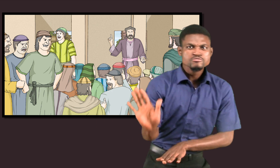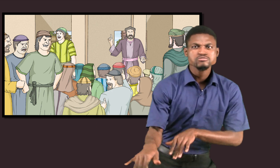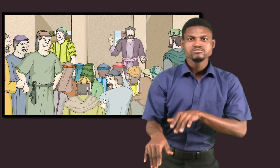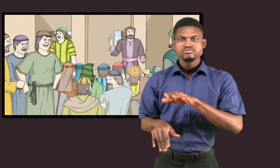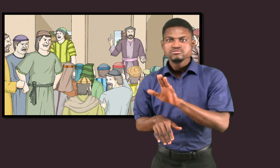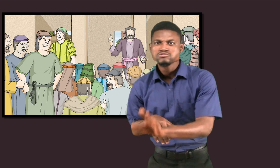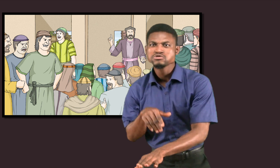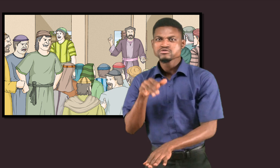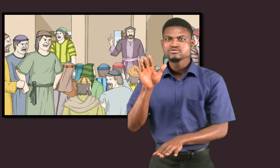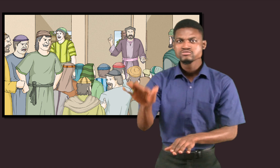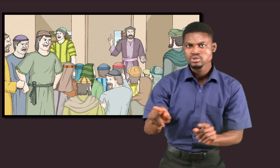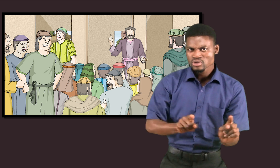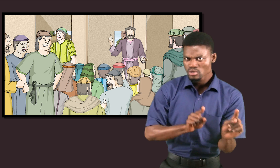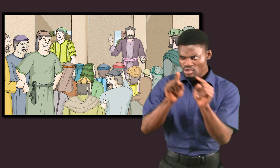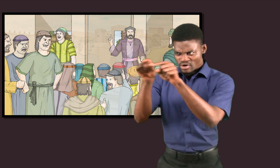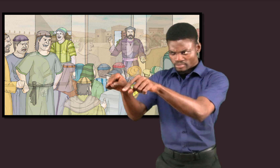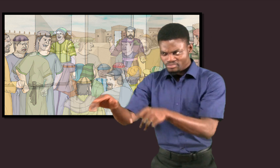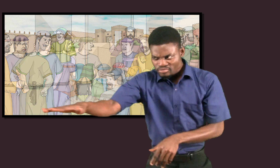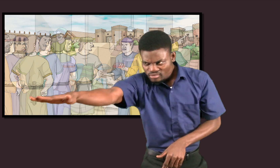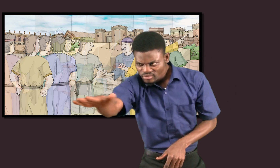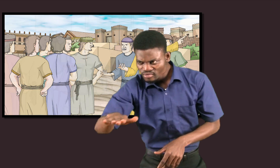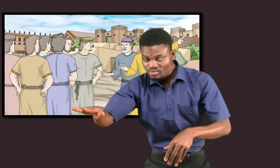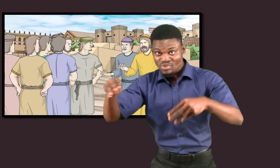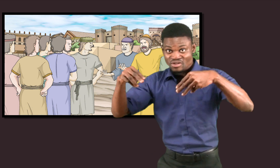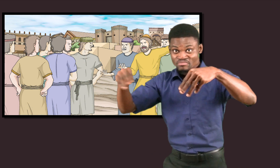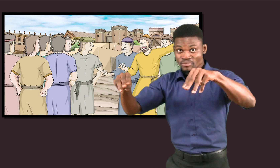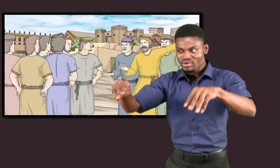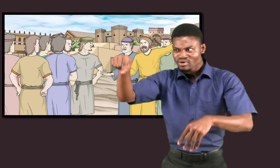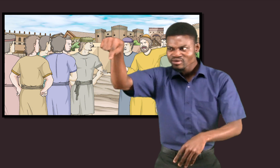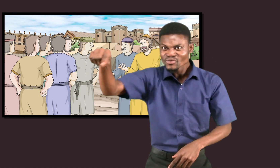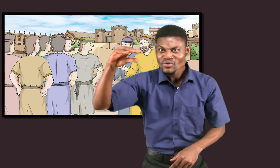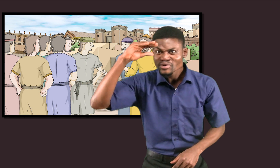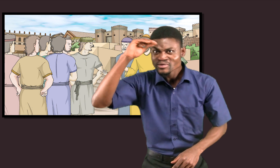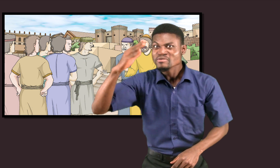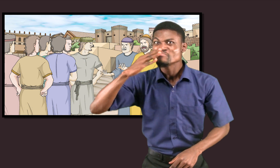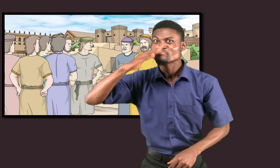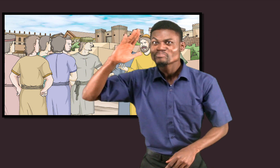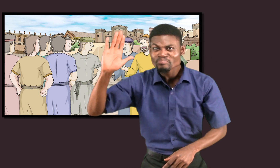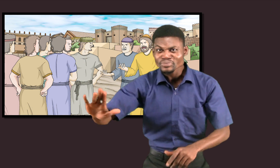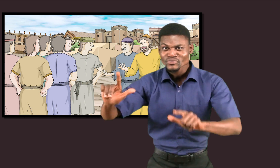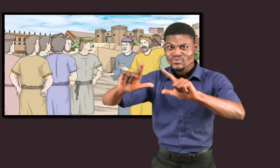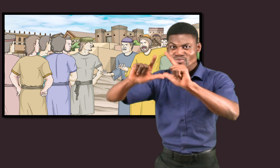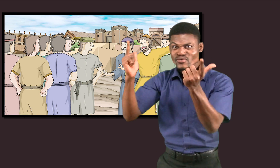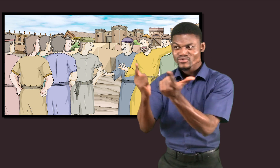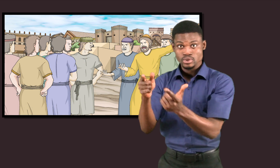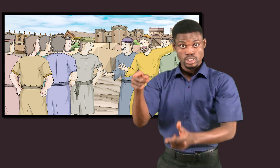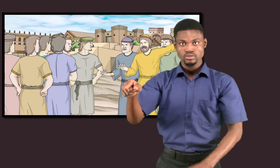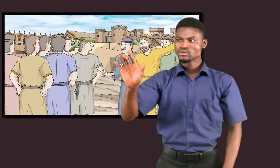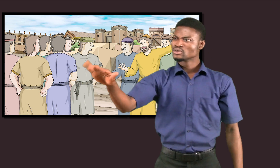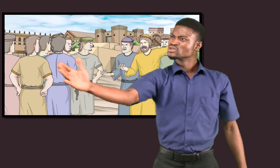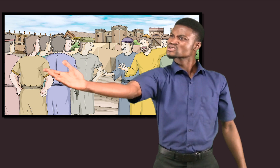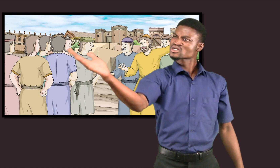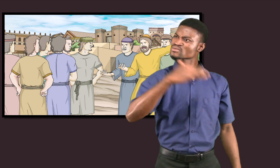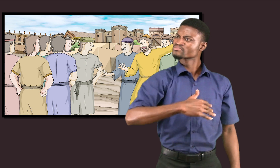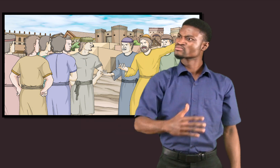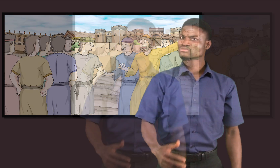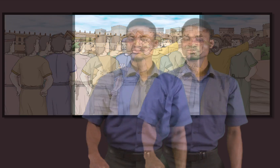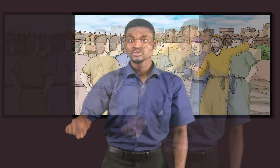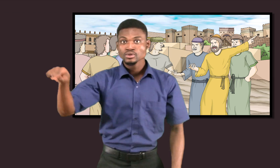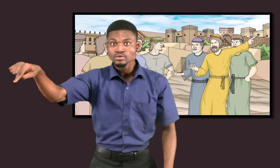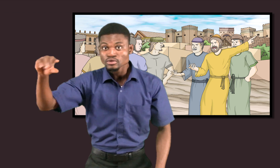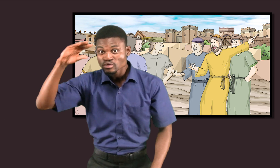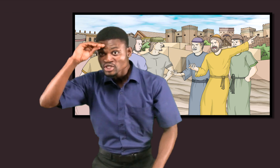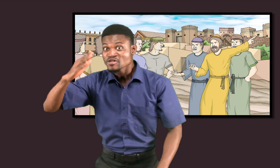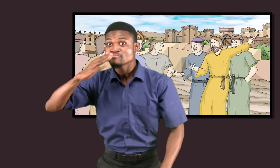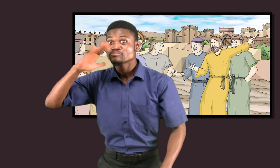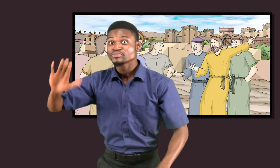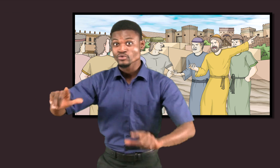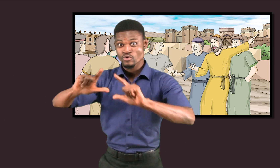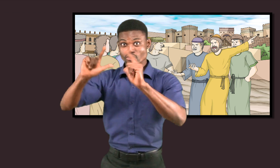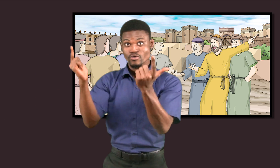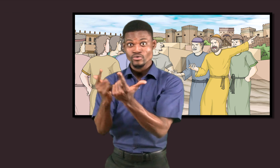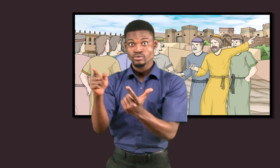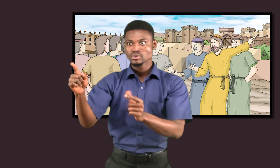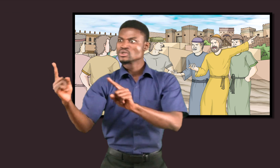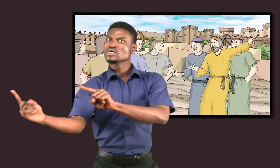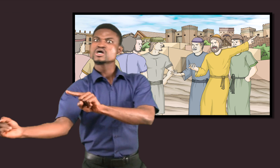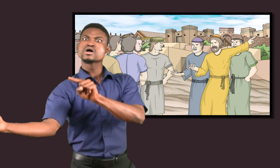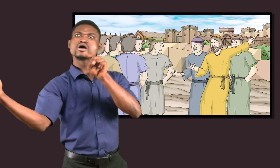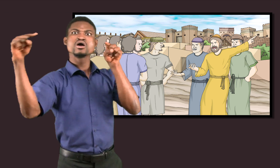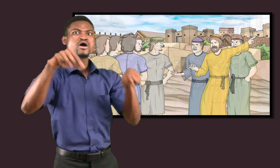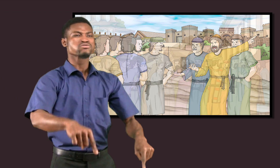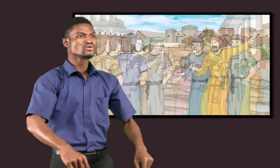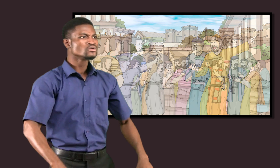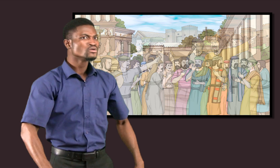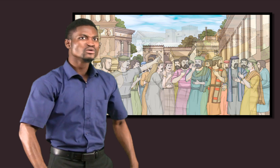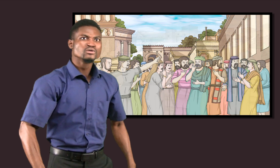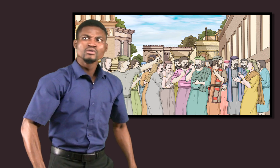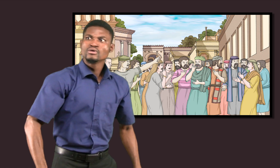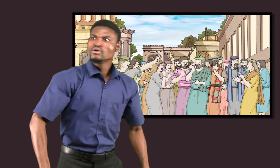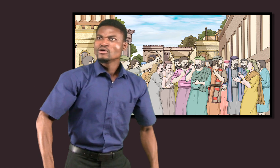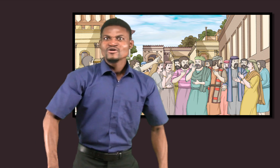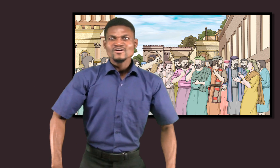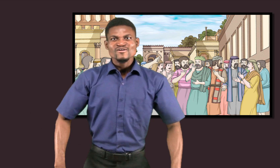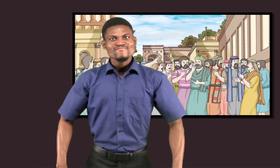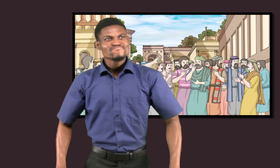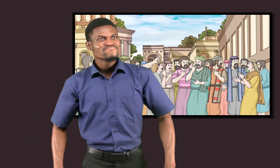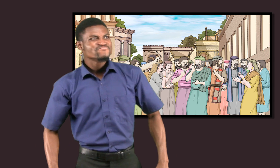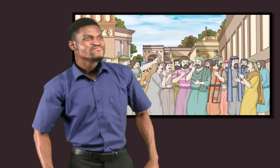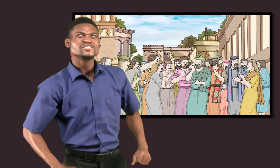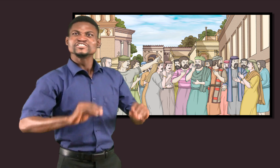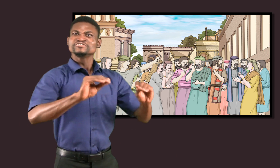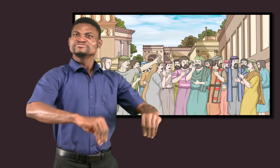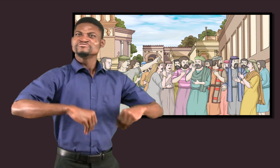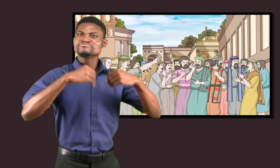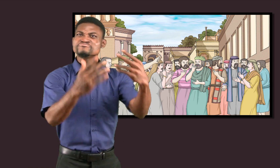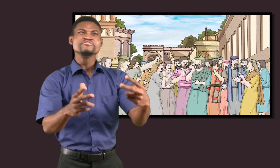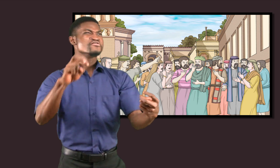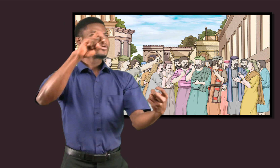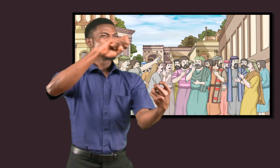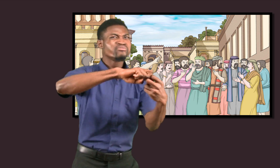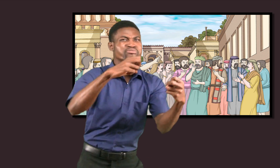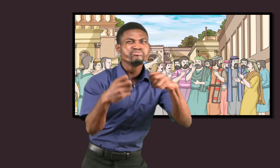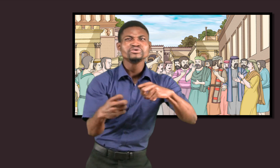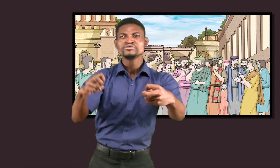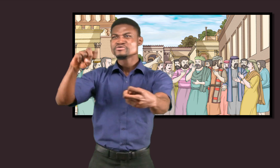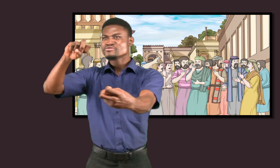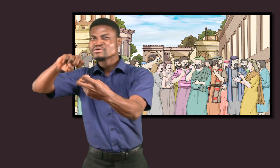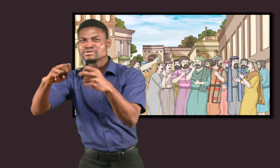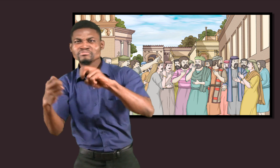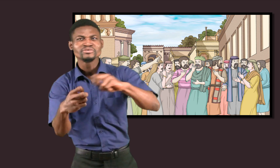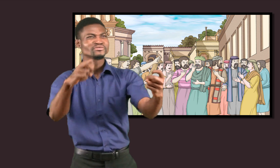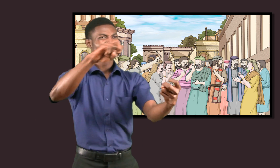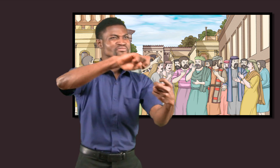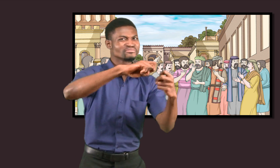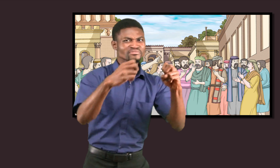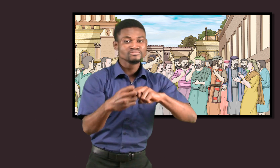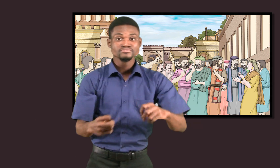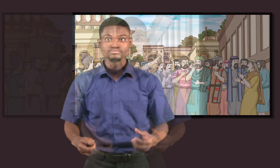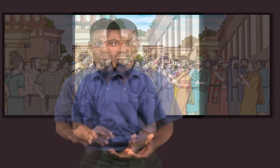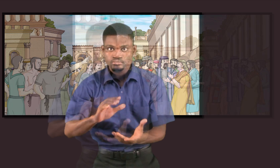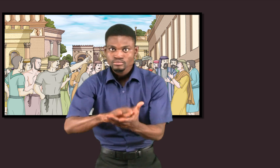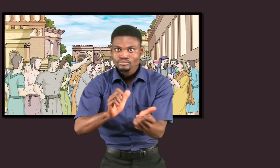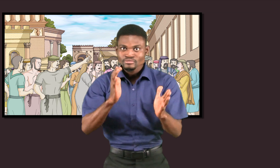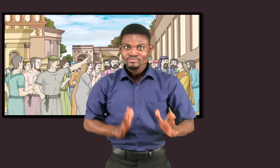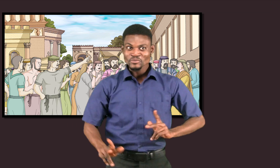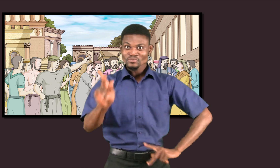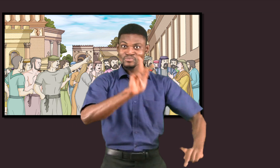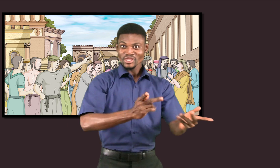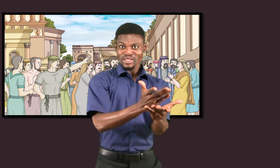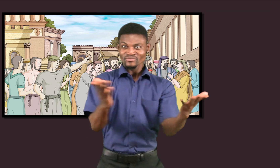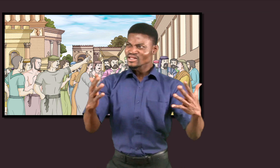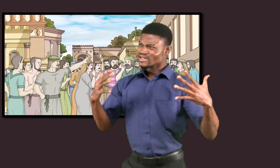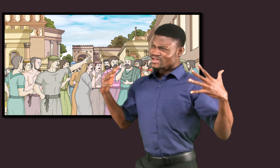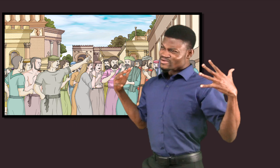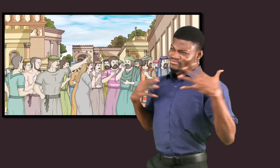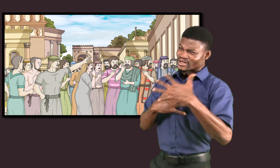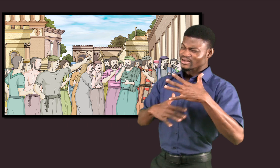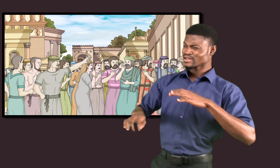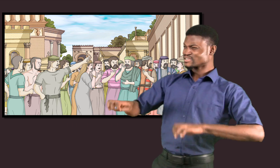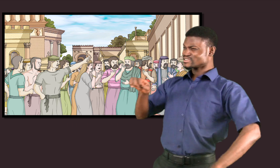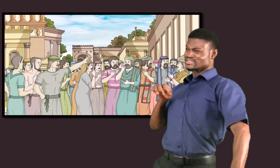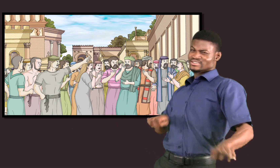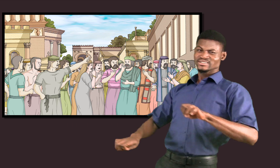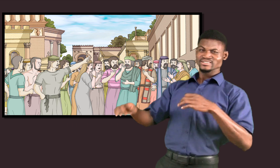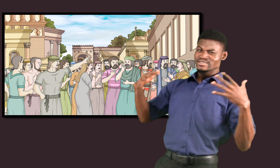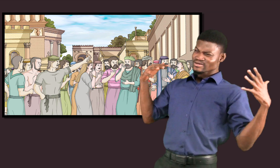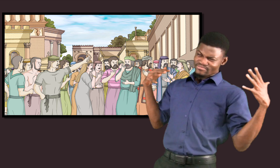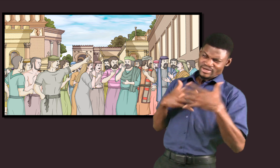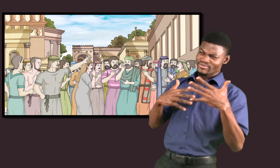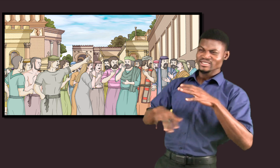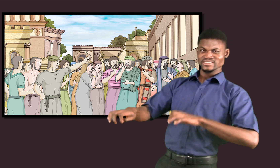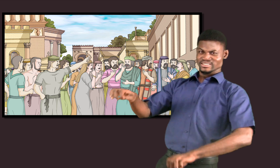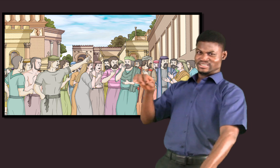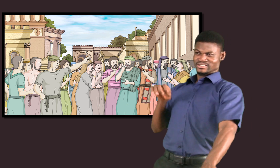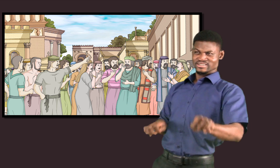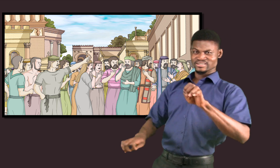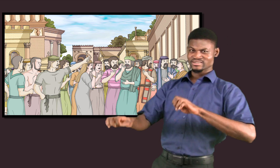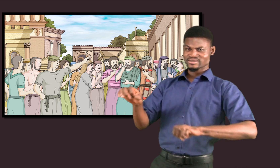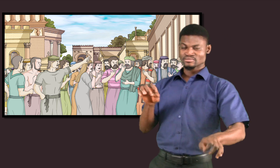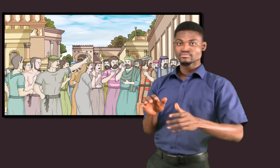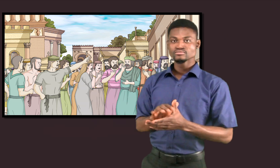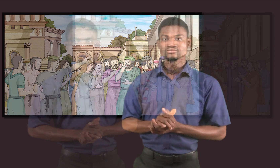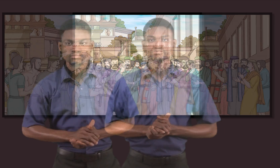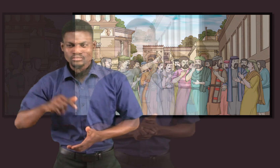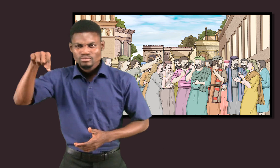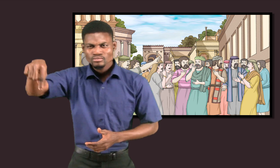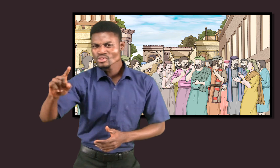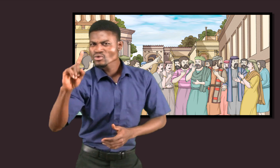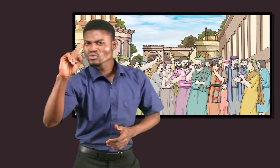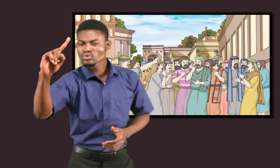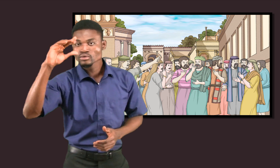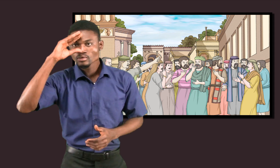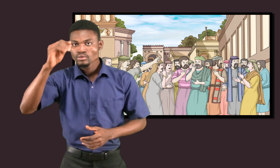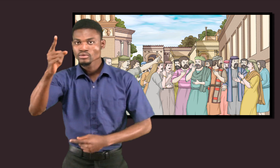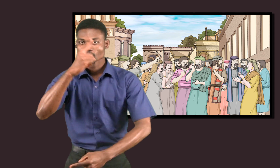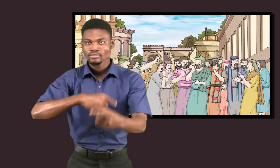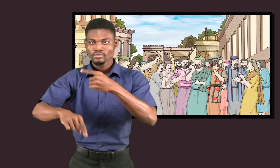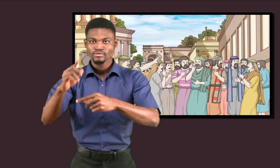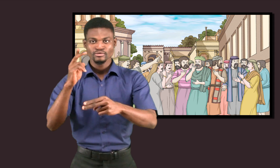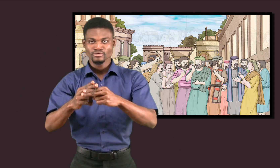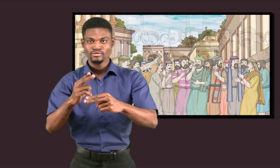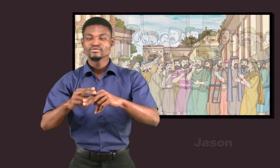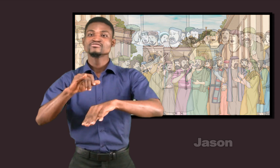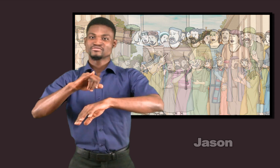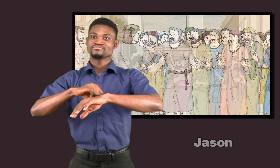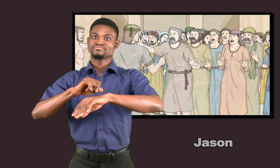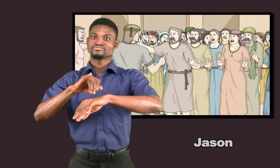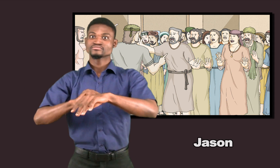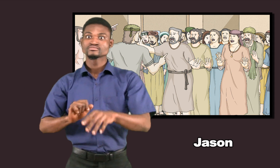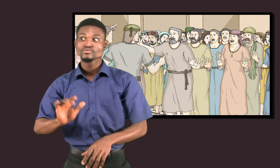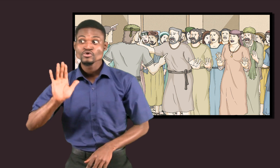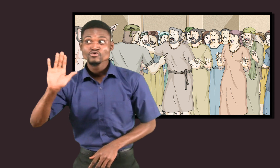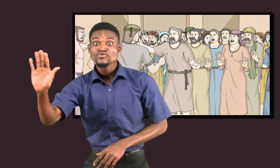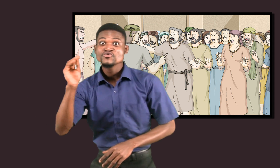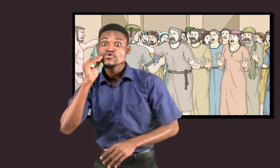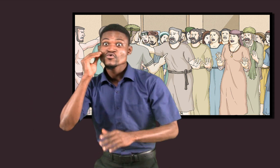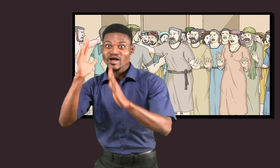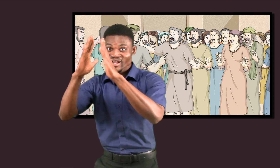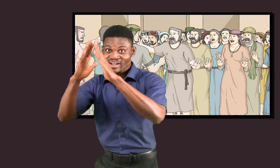So they brought in some troublemakers from the marketplace, formed a mob, and sent the city into an uproar.